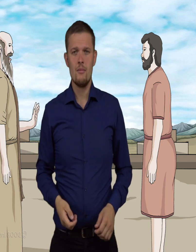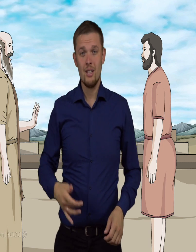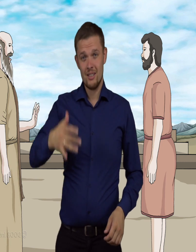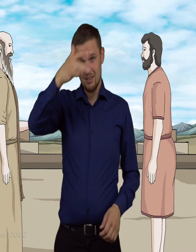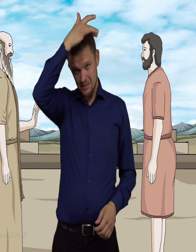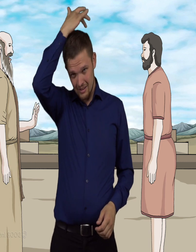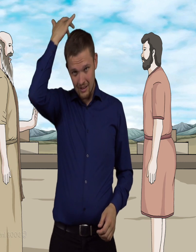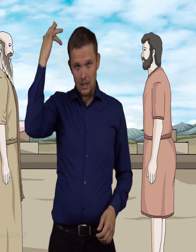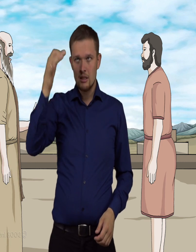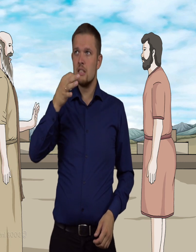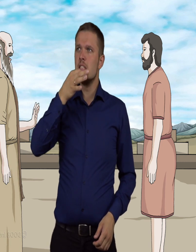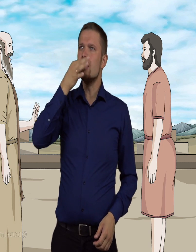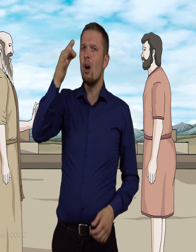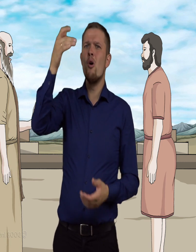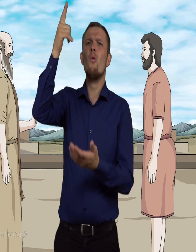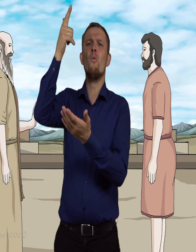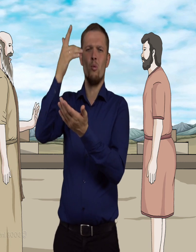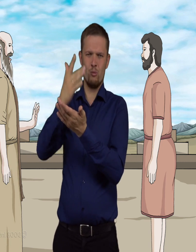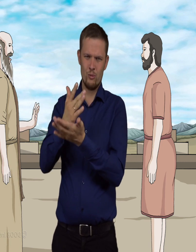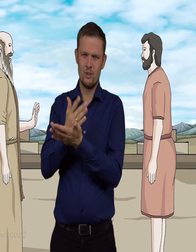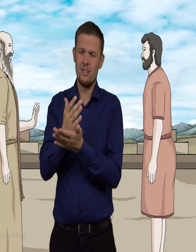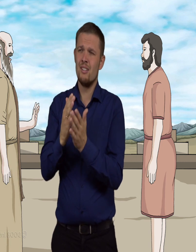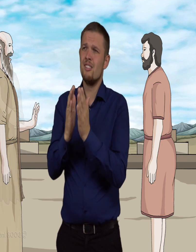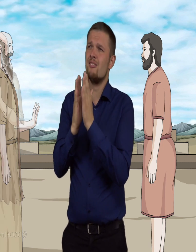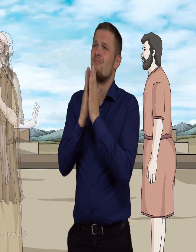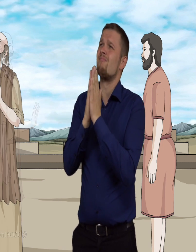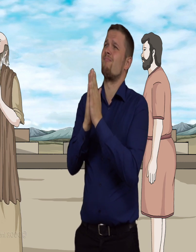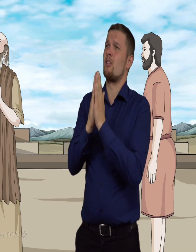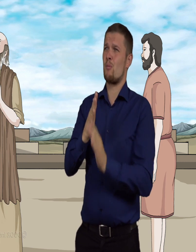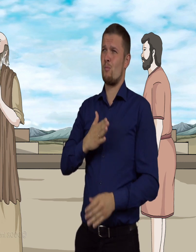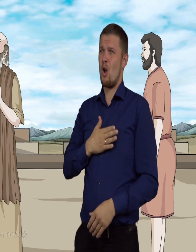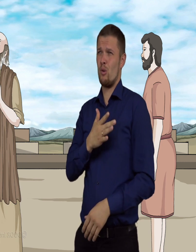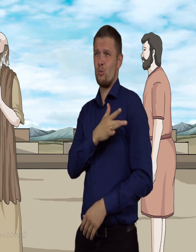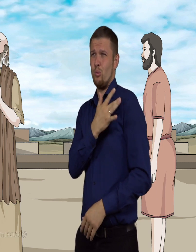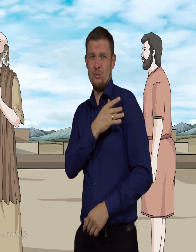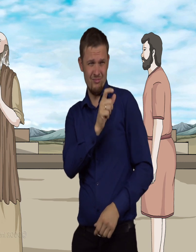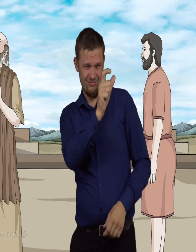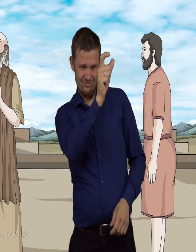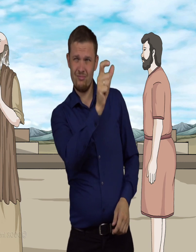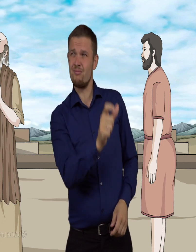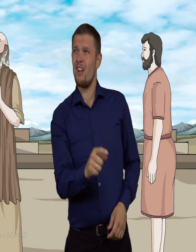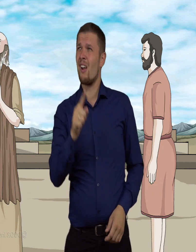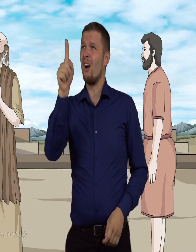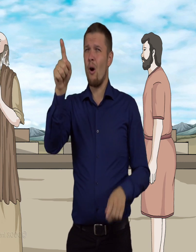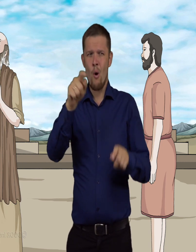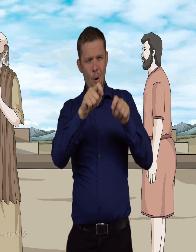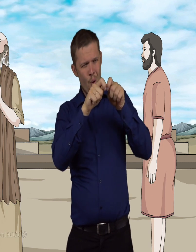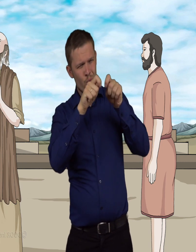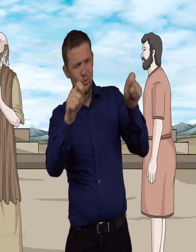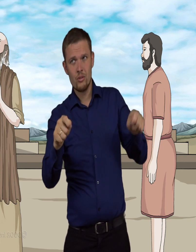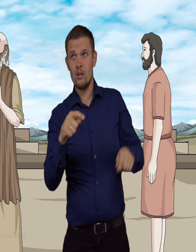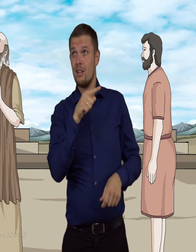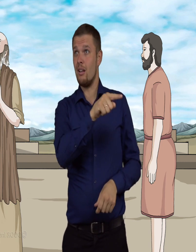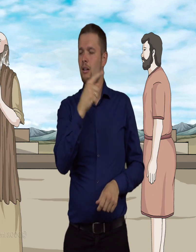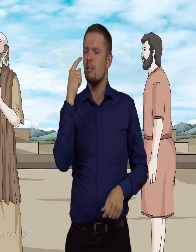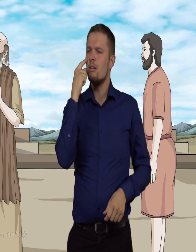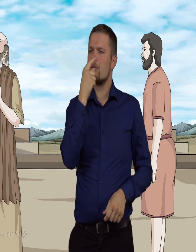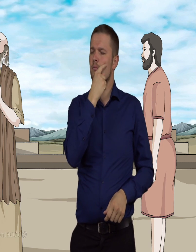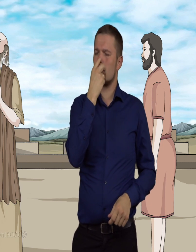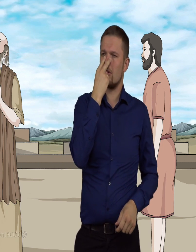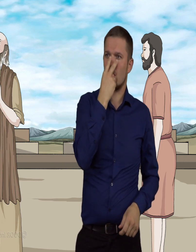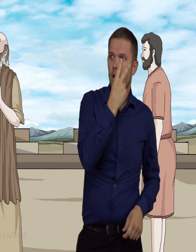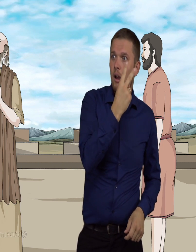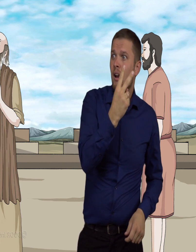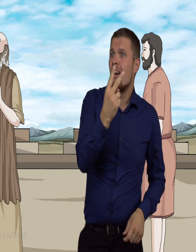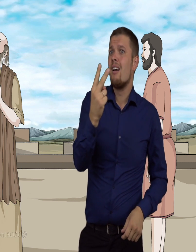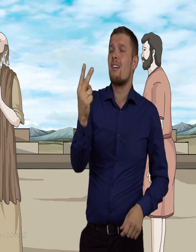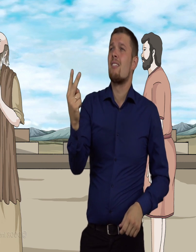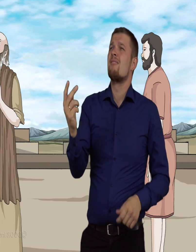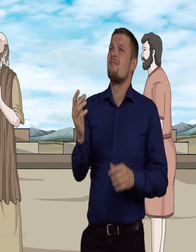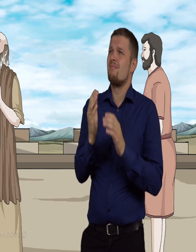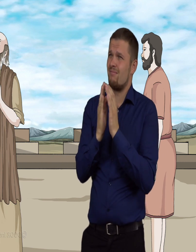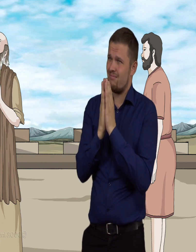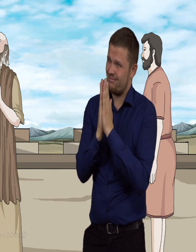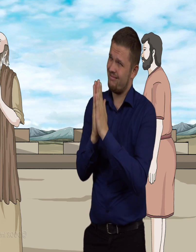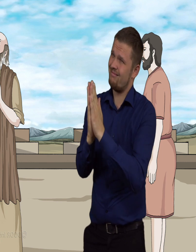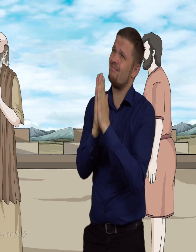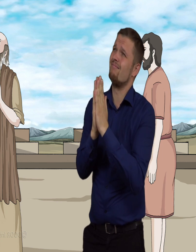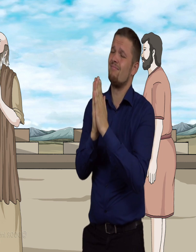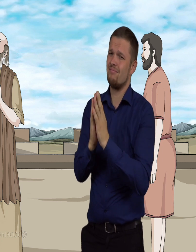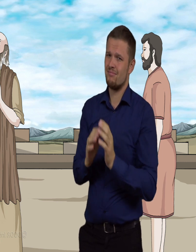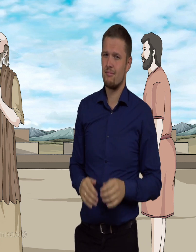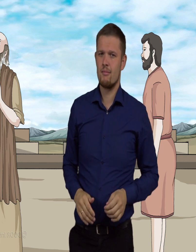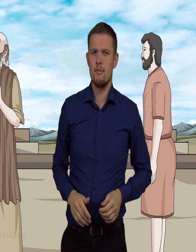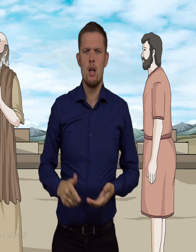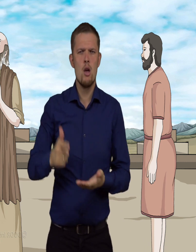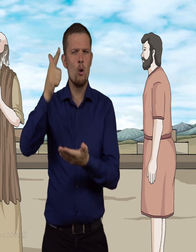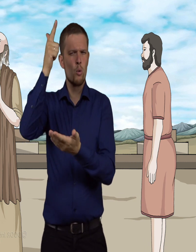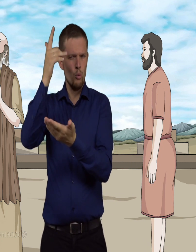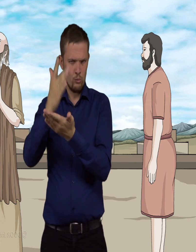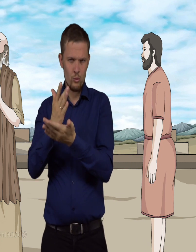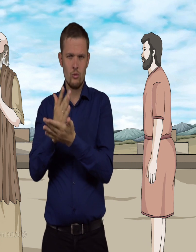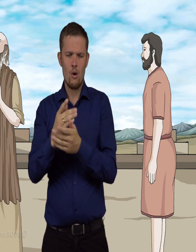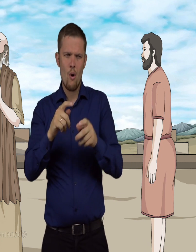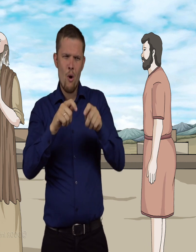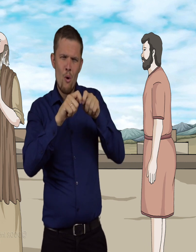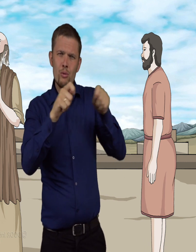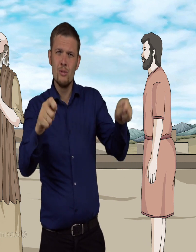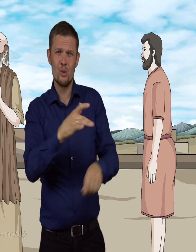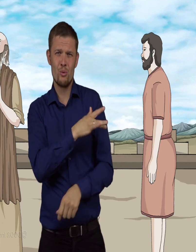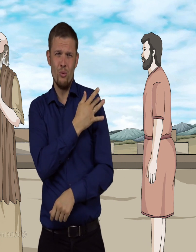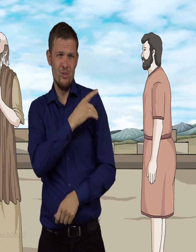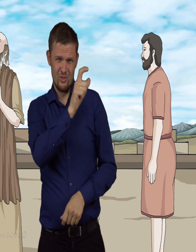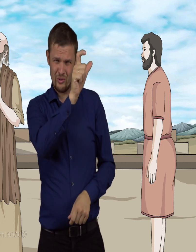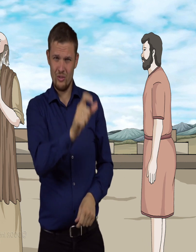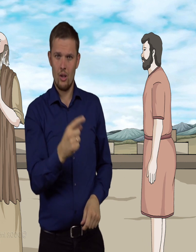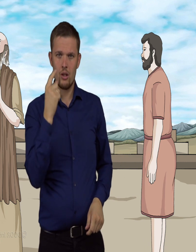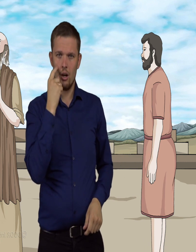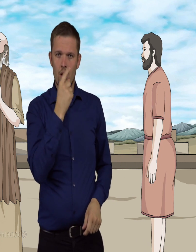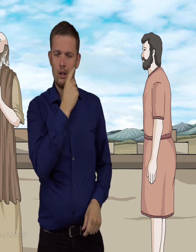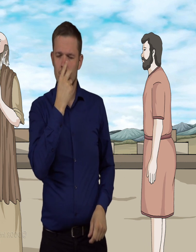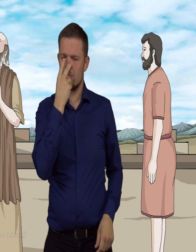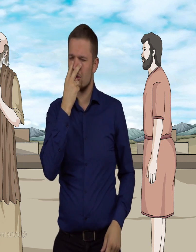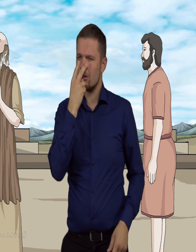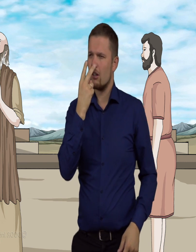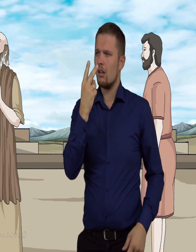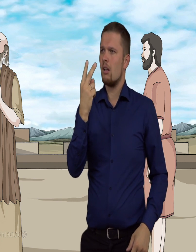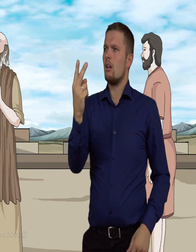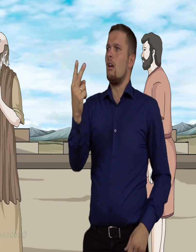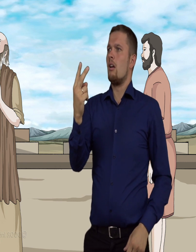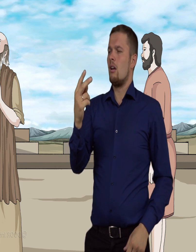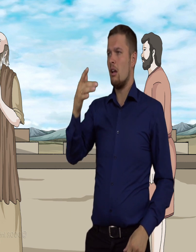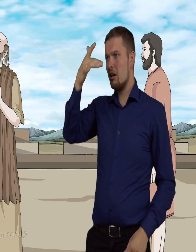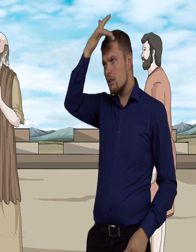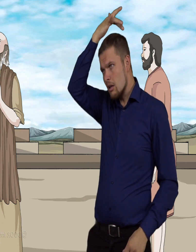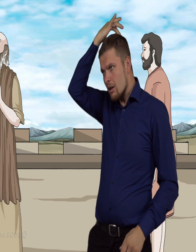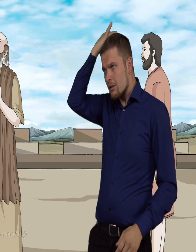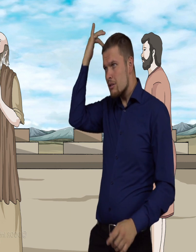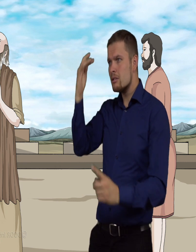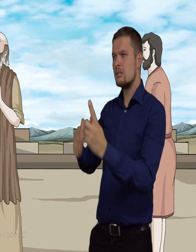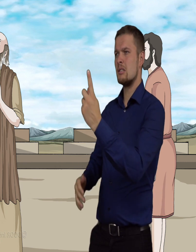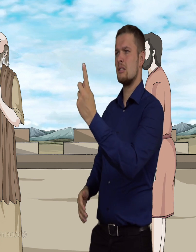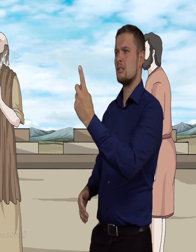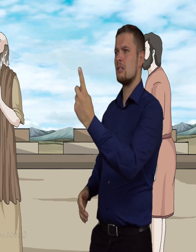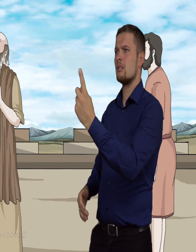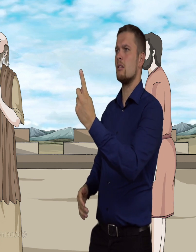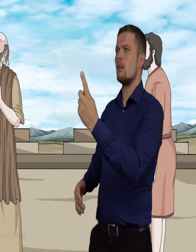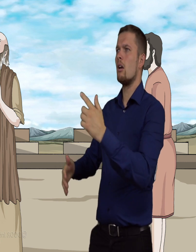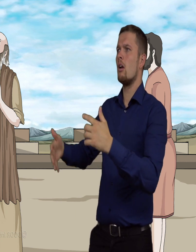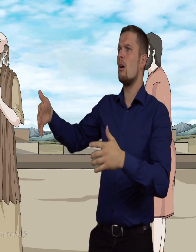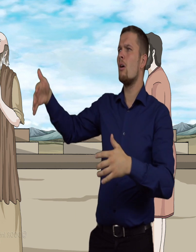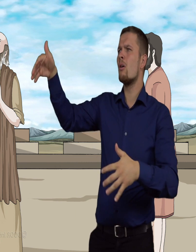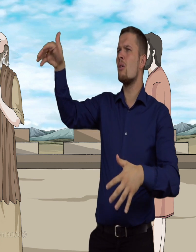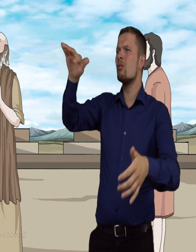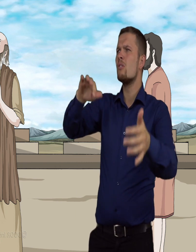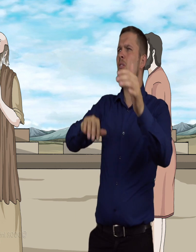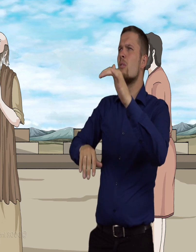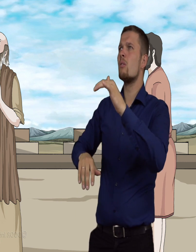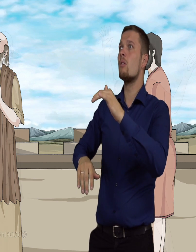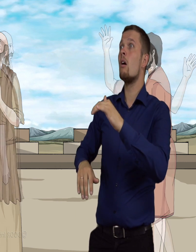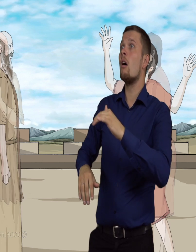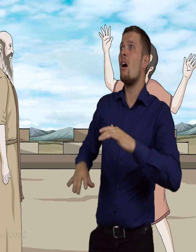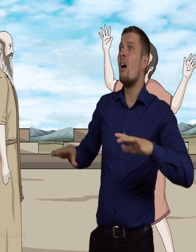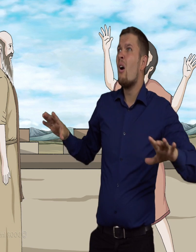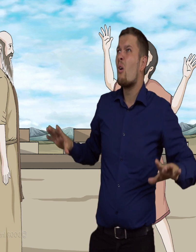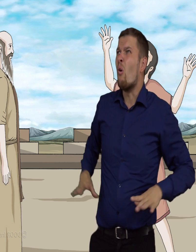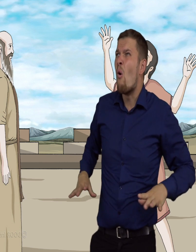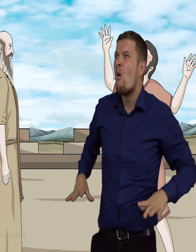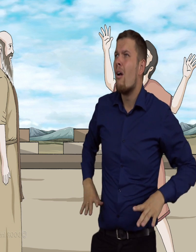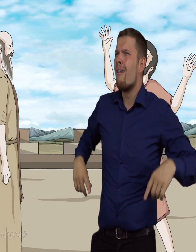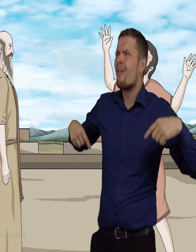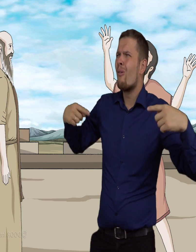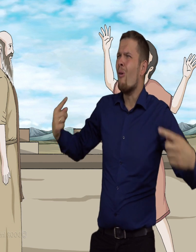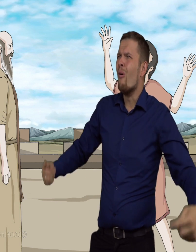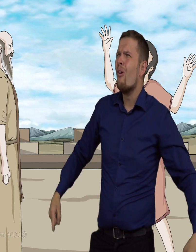Then Elisha prayed, “O LORD, please open his eyes that he may see.”